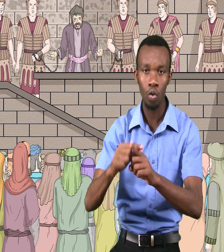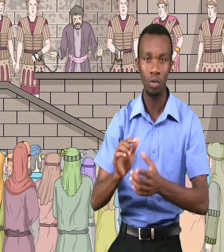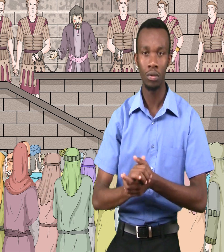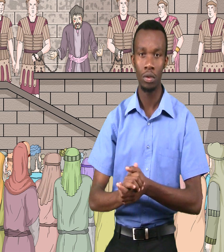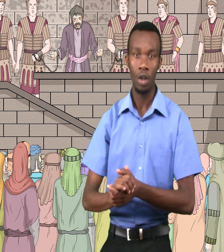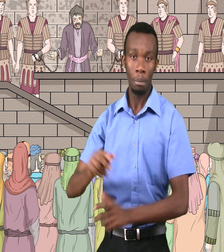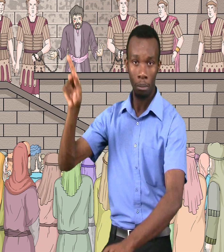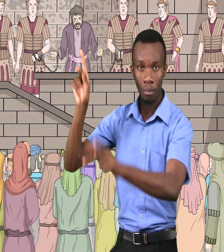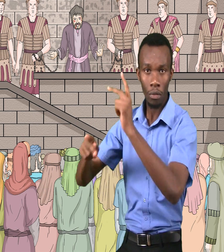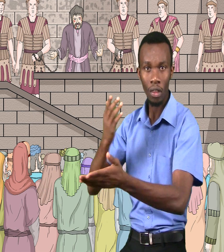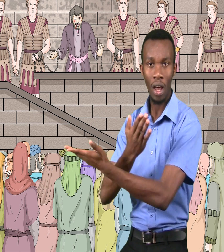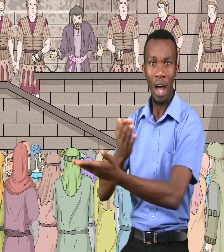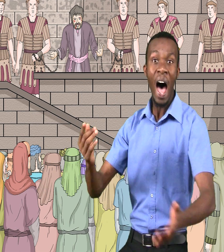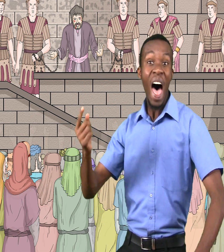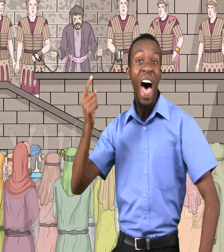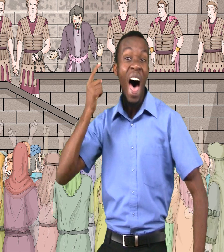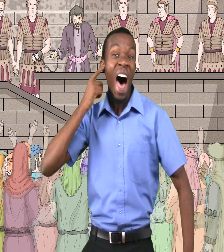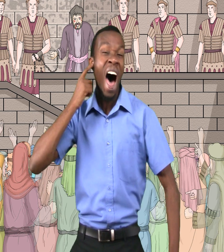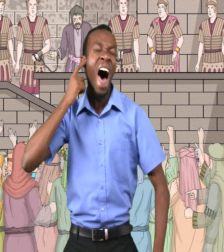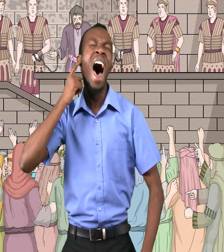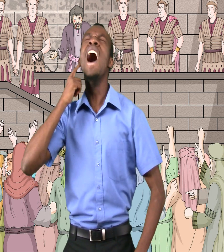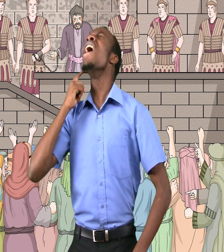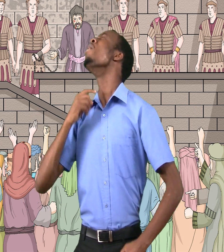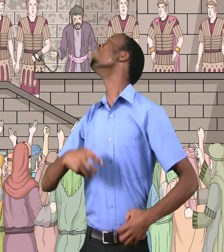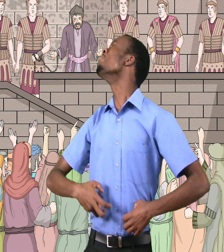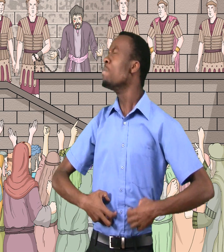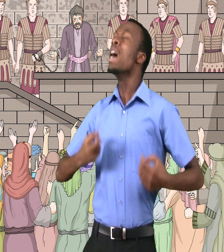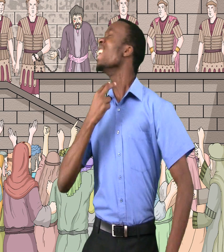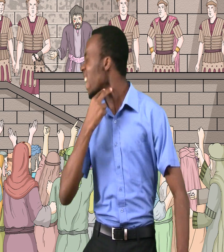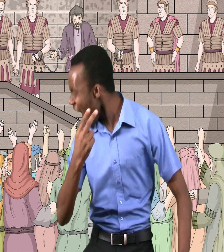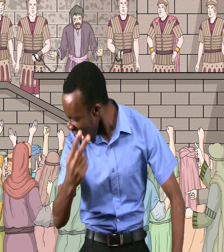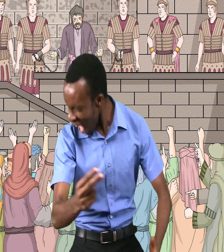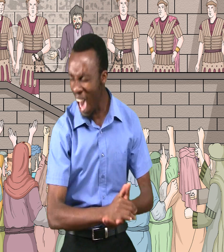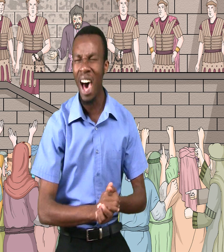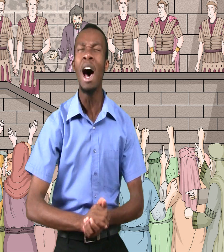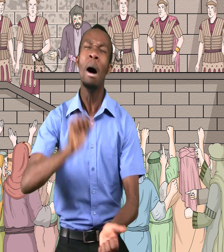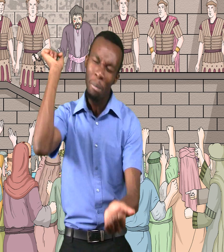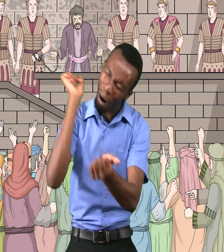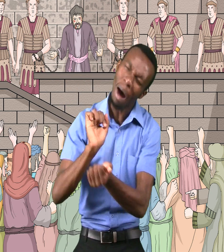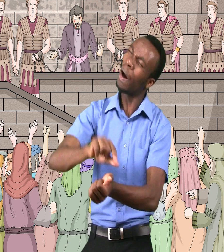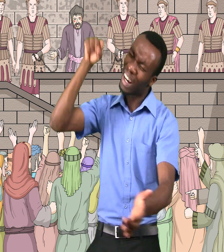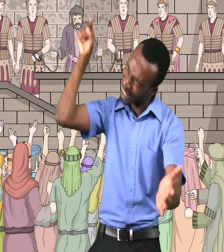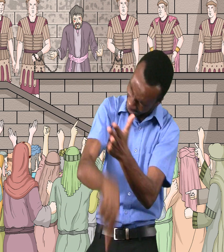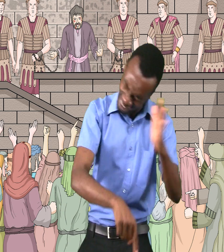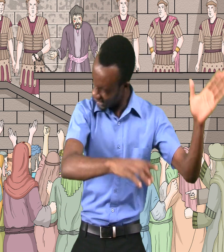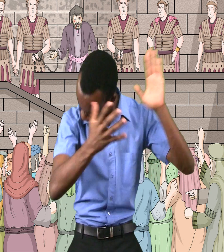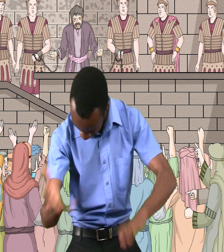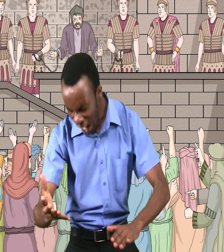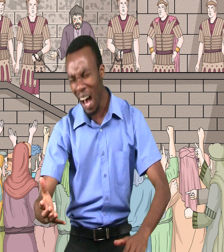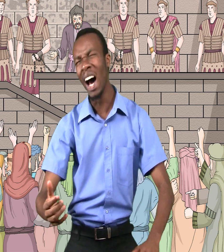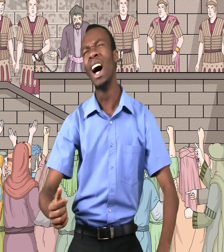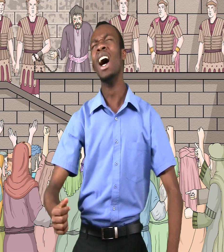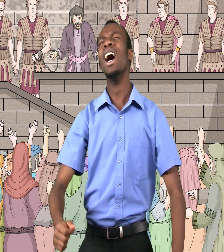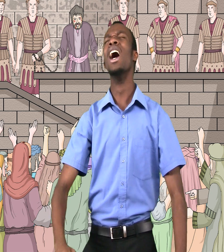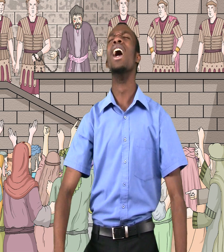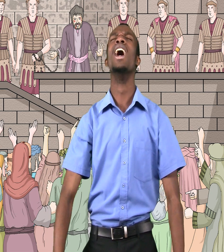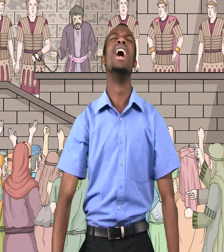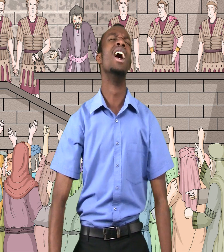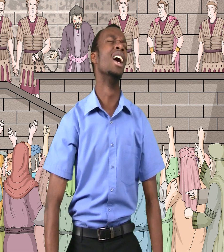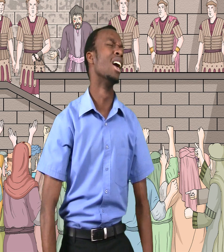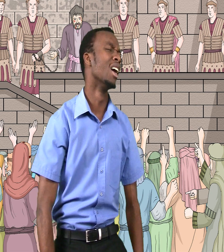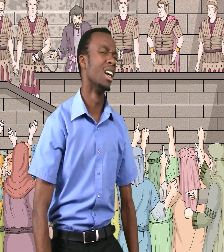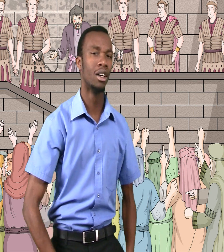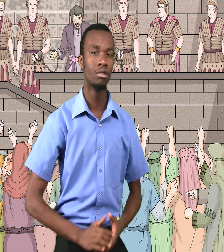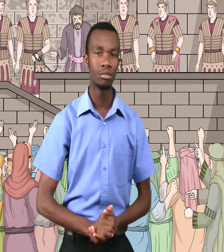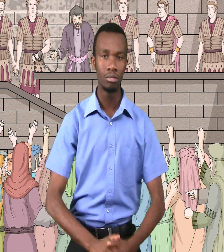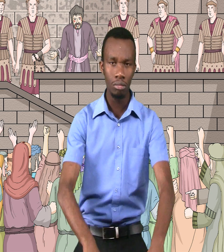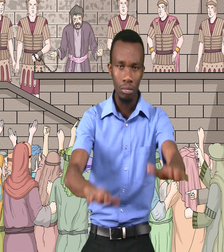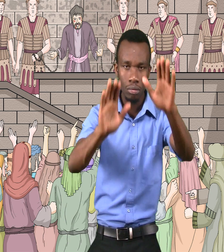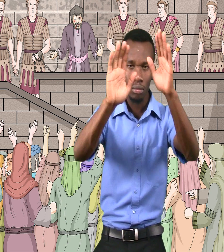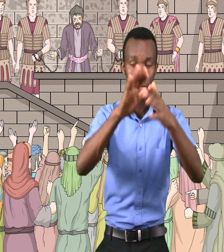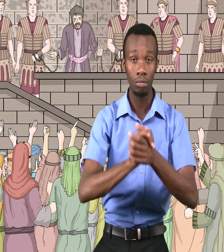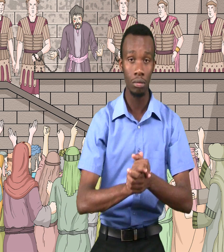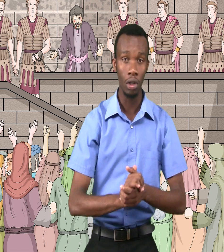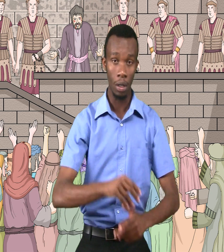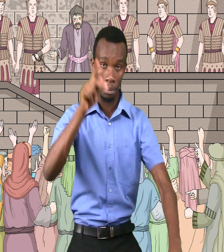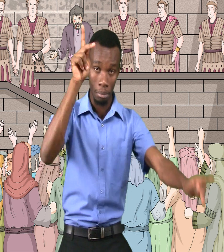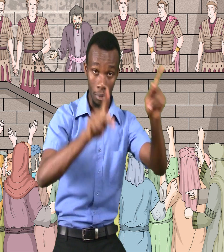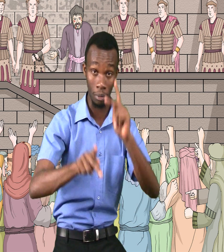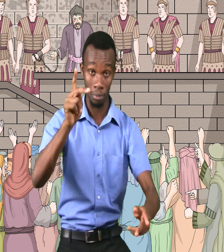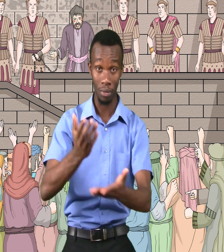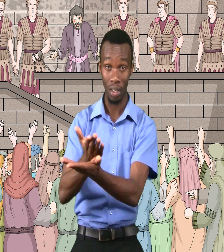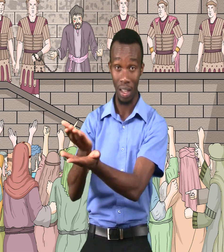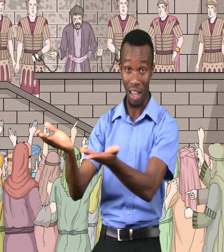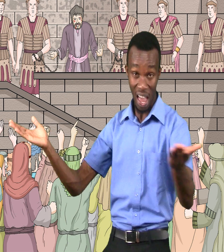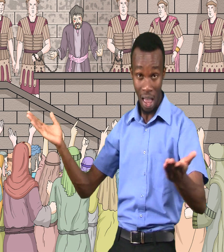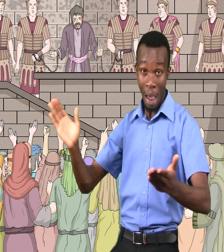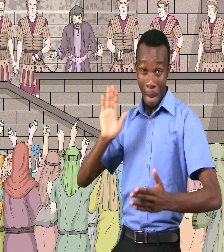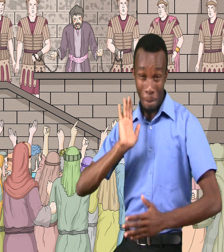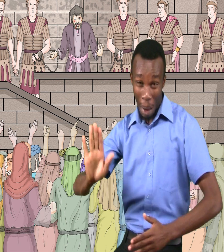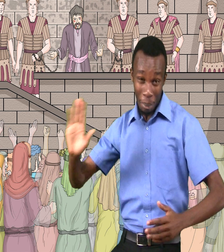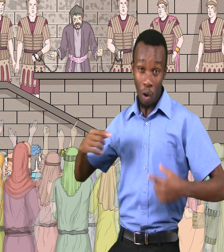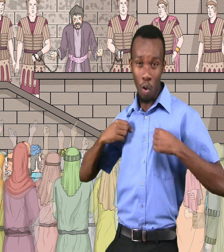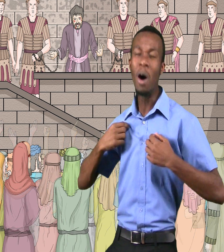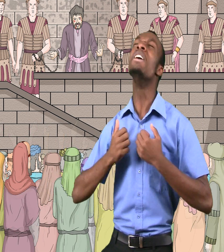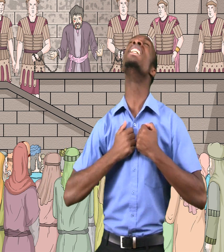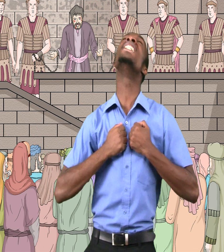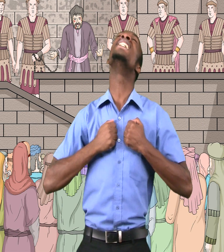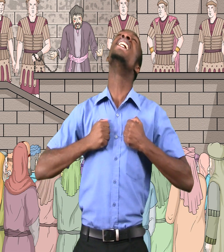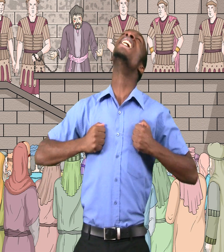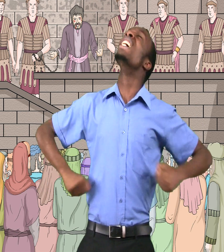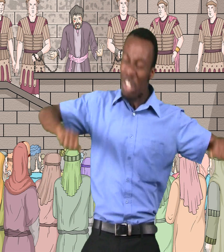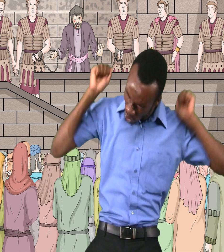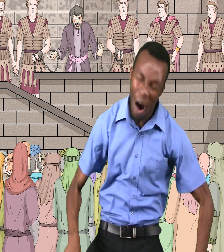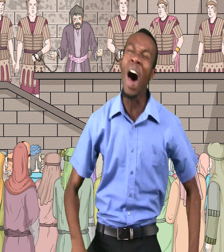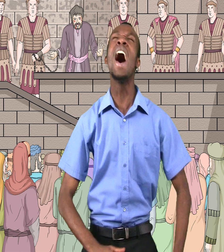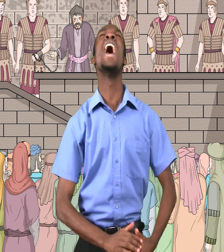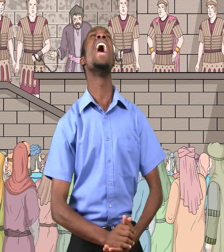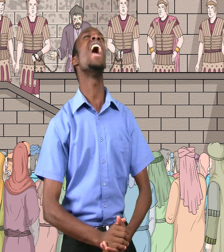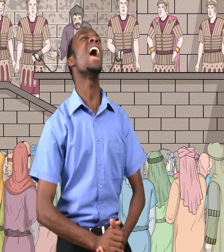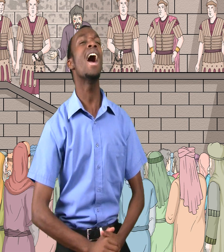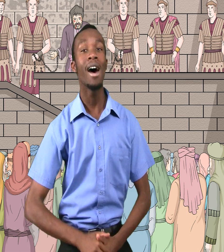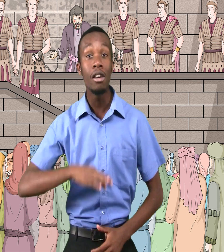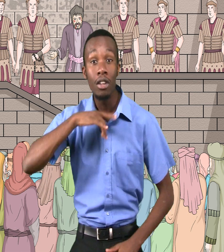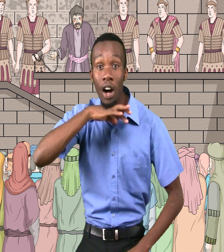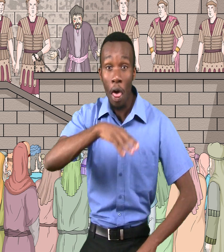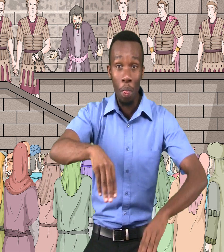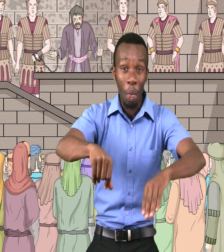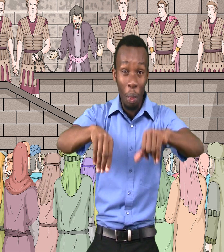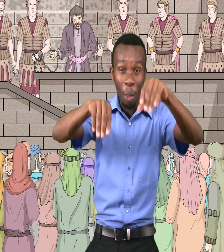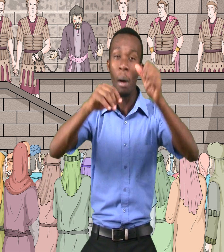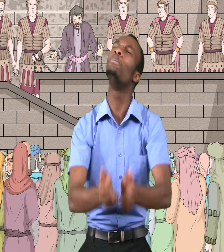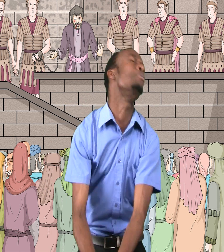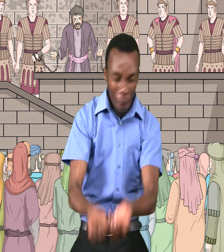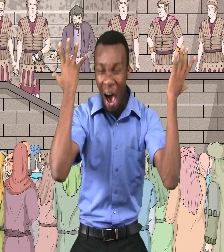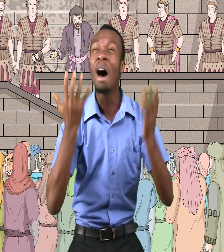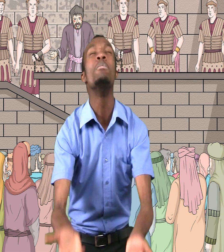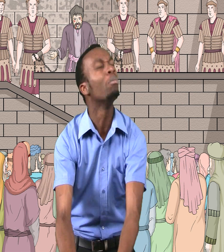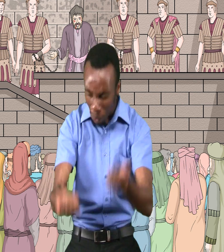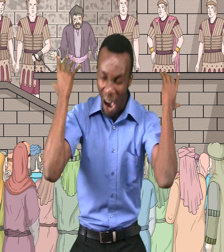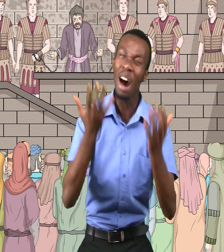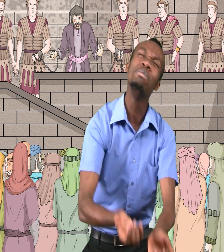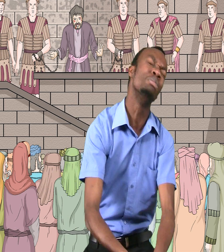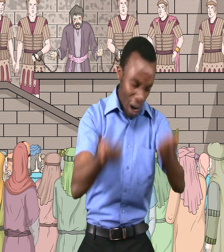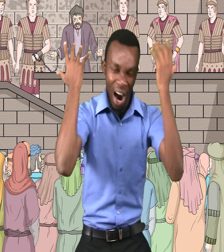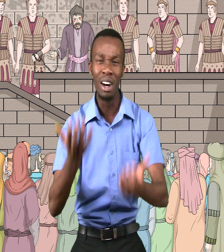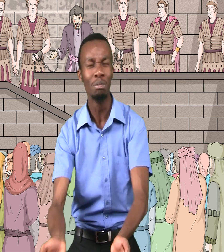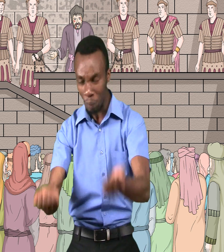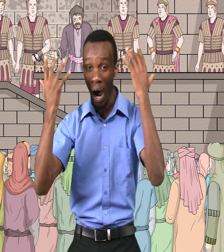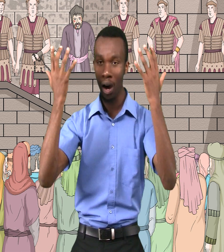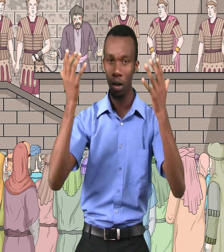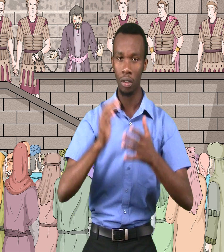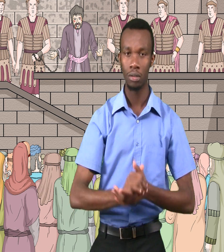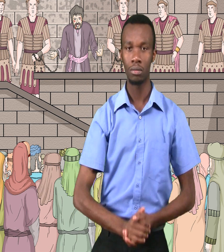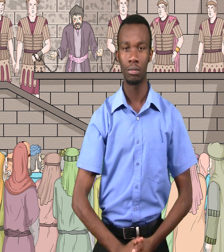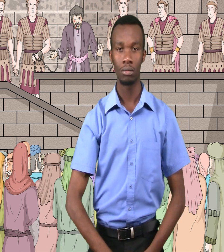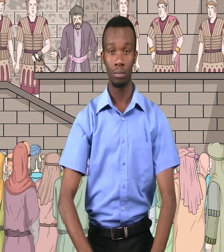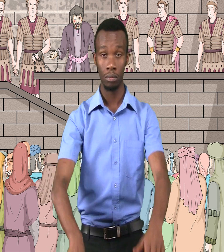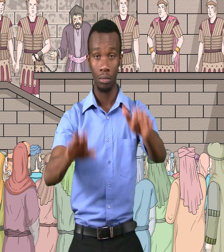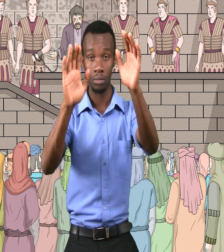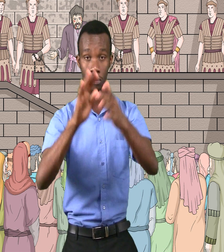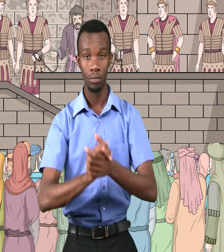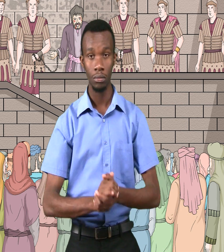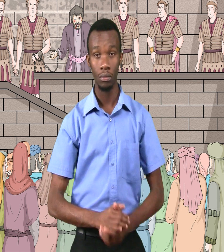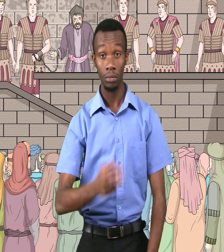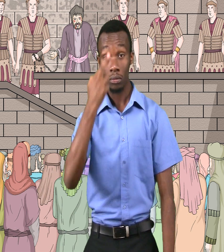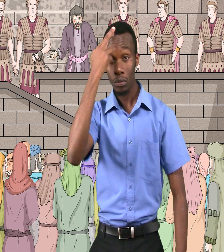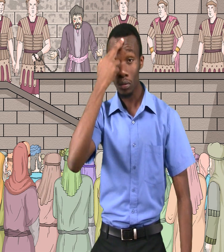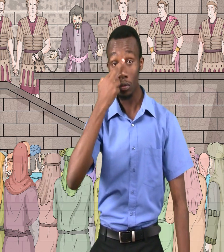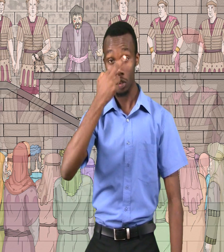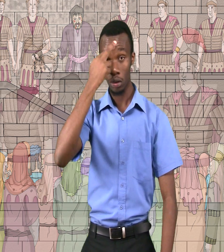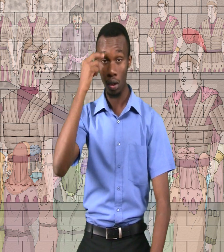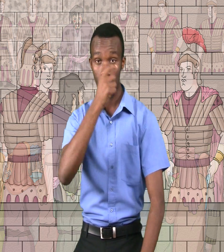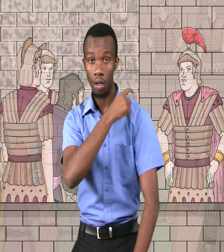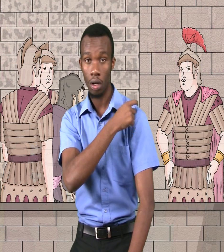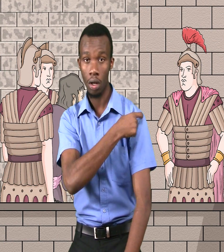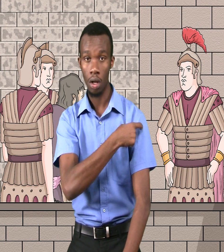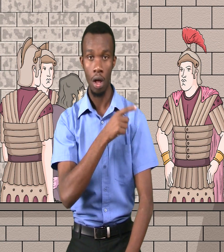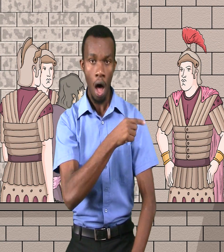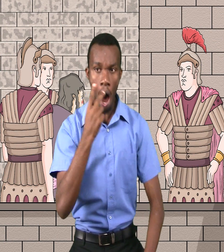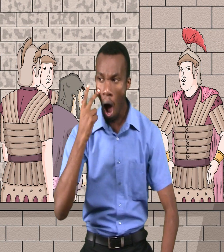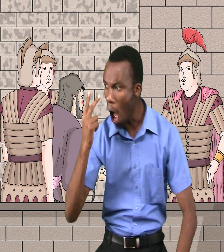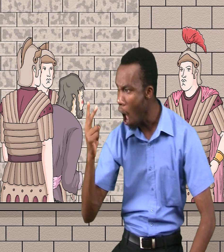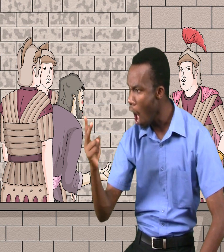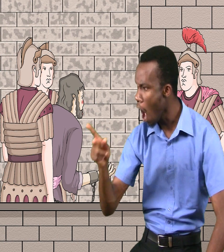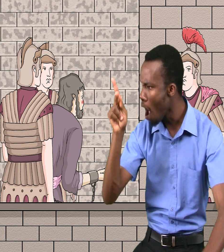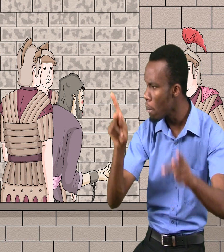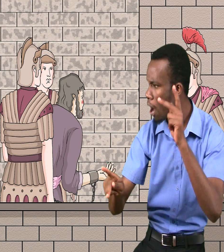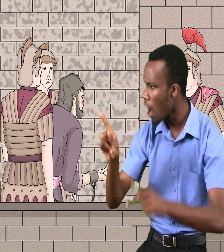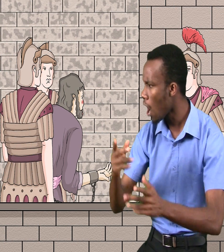Then they lifted up their voices and shouted, “Rid the earth of him! He is not fit to live!”